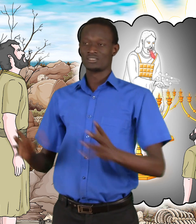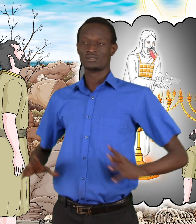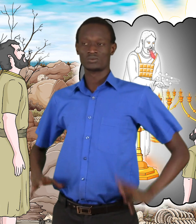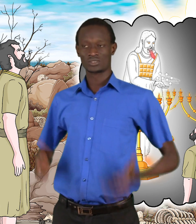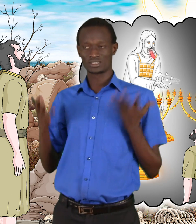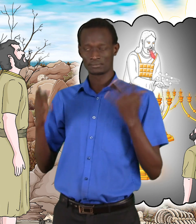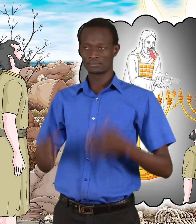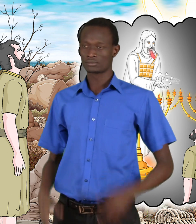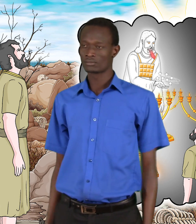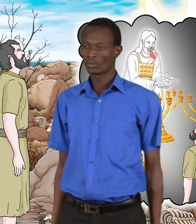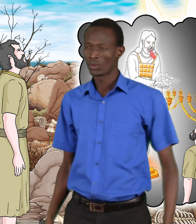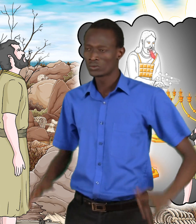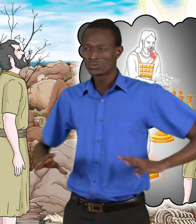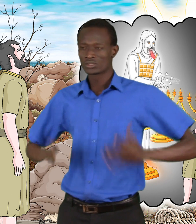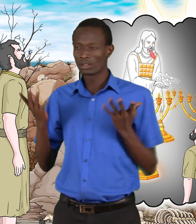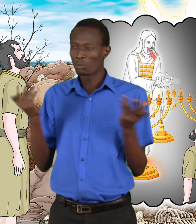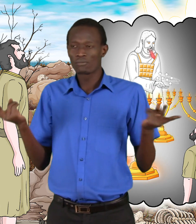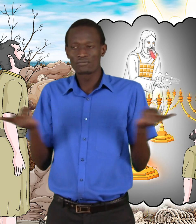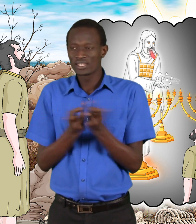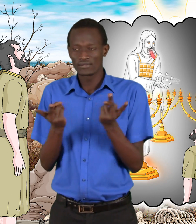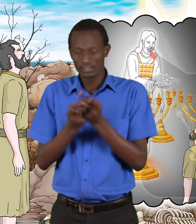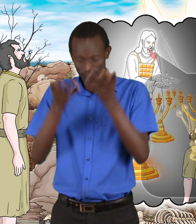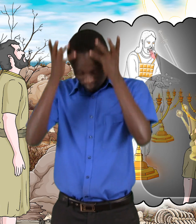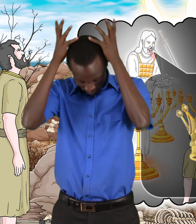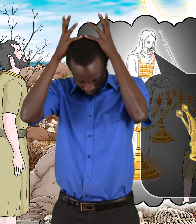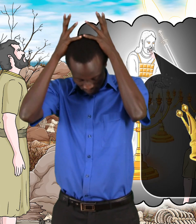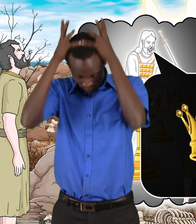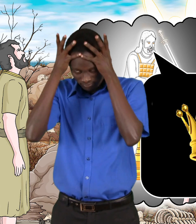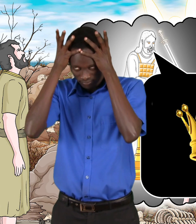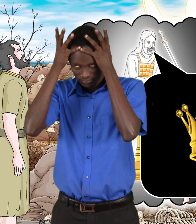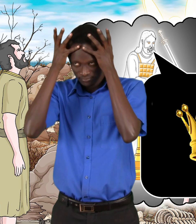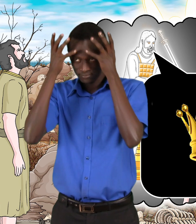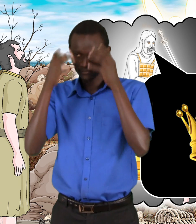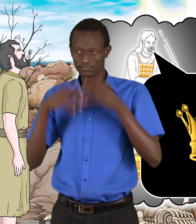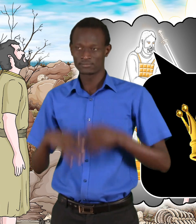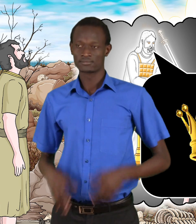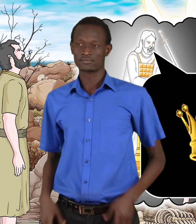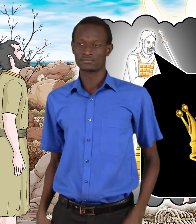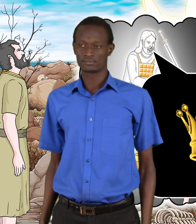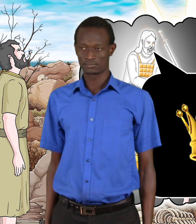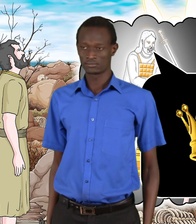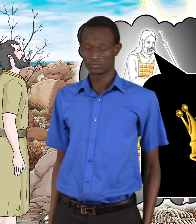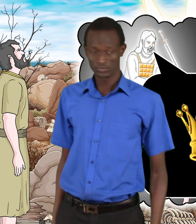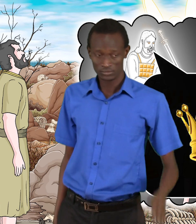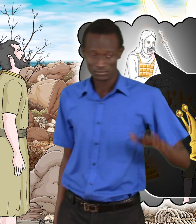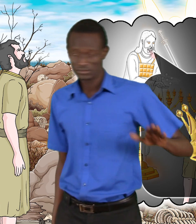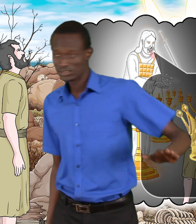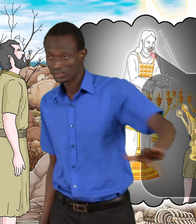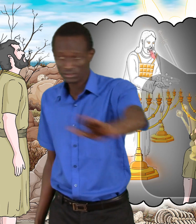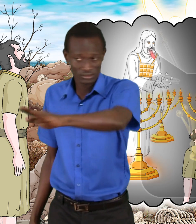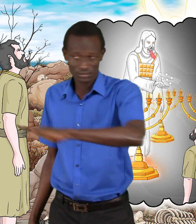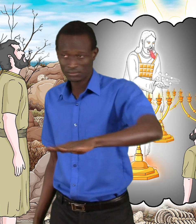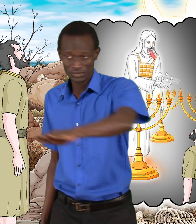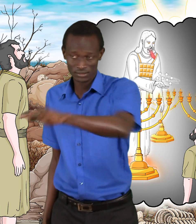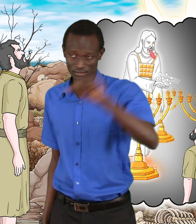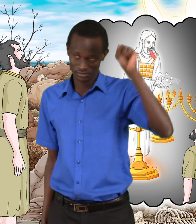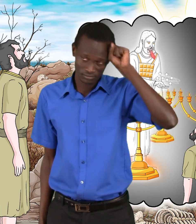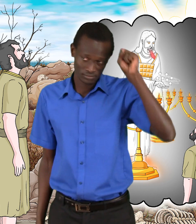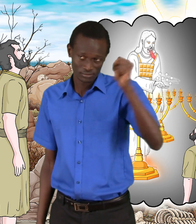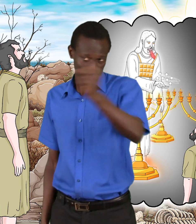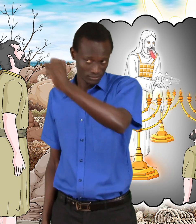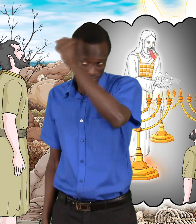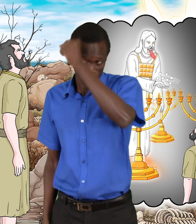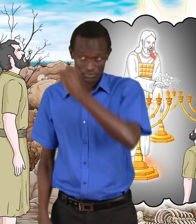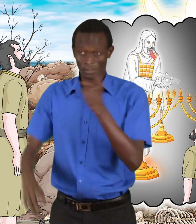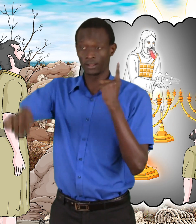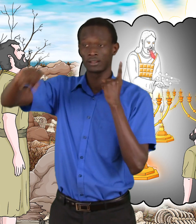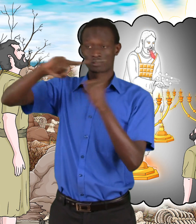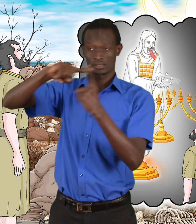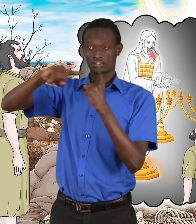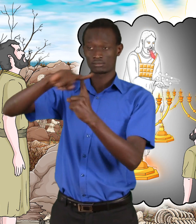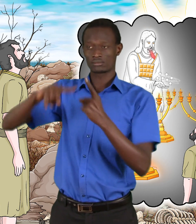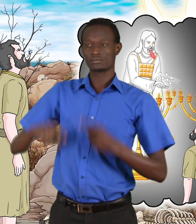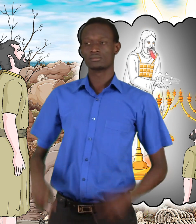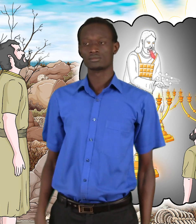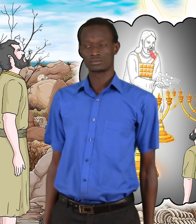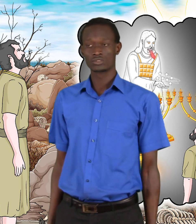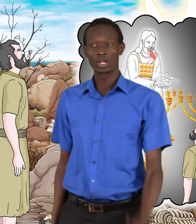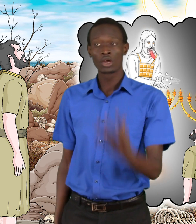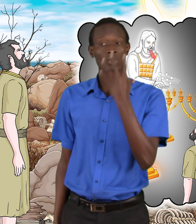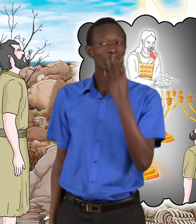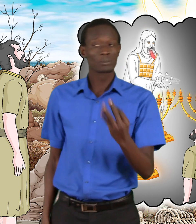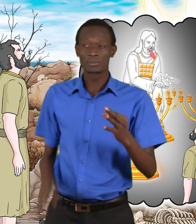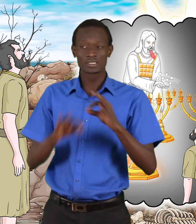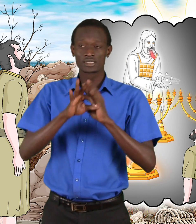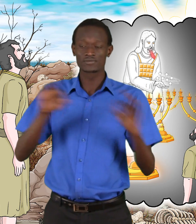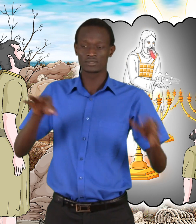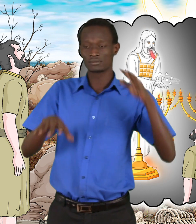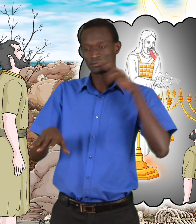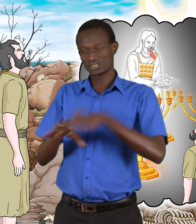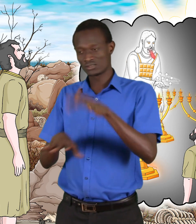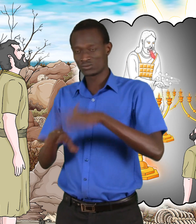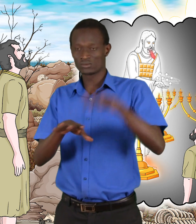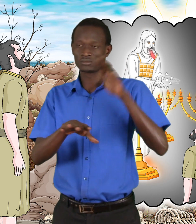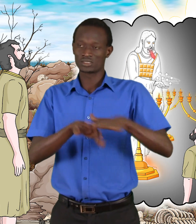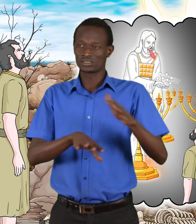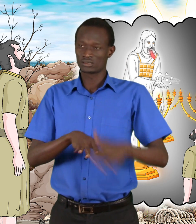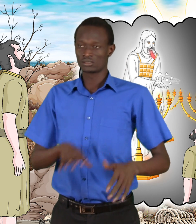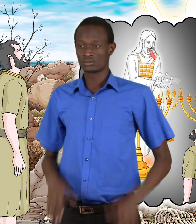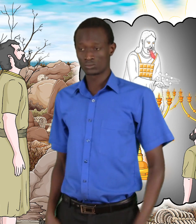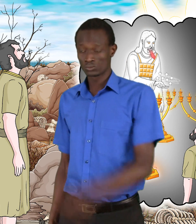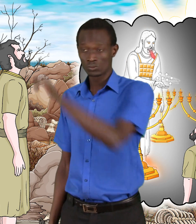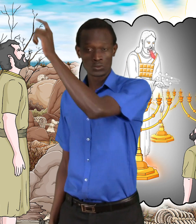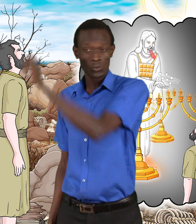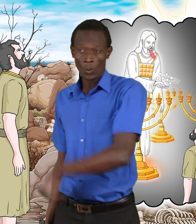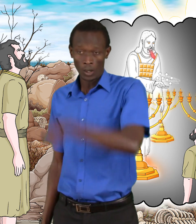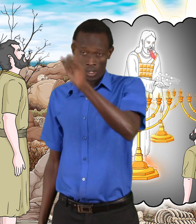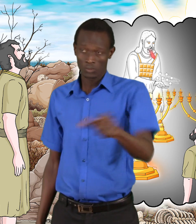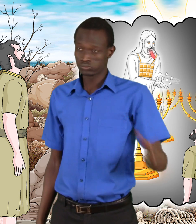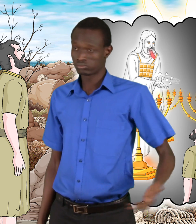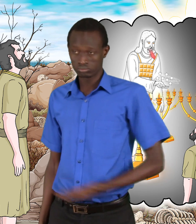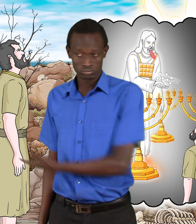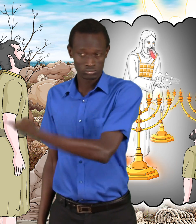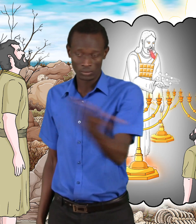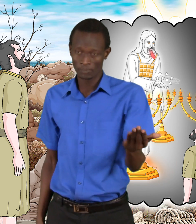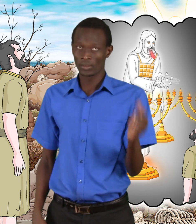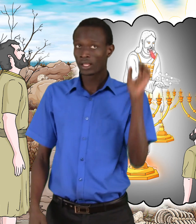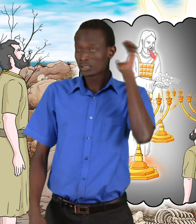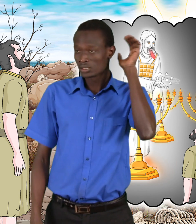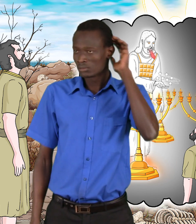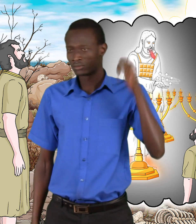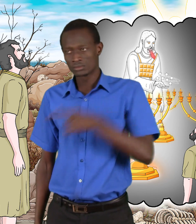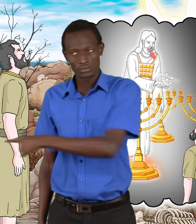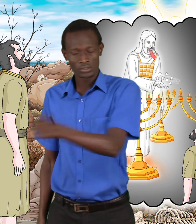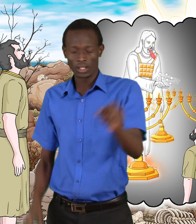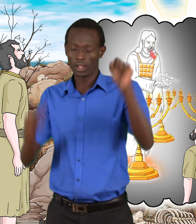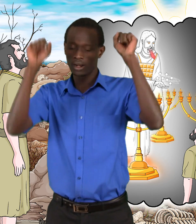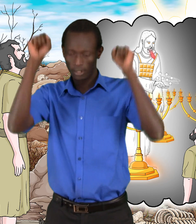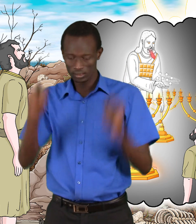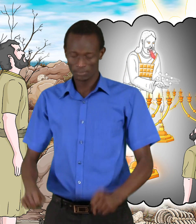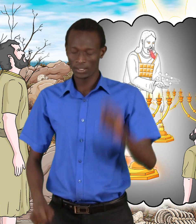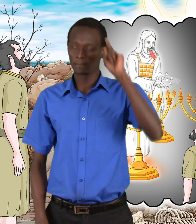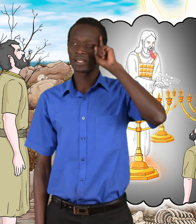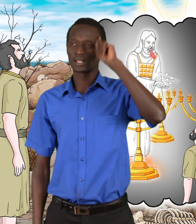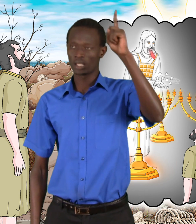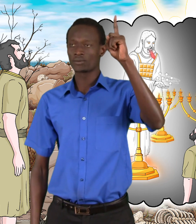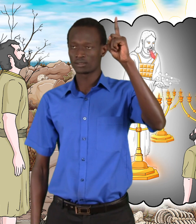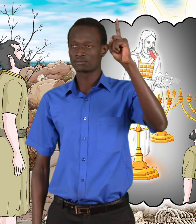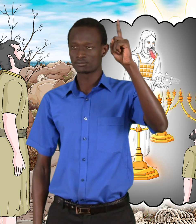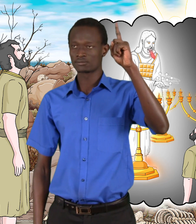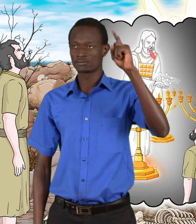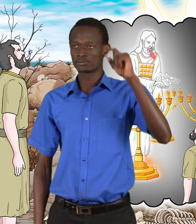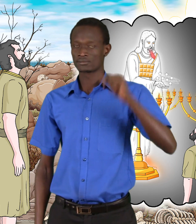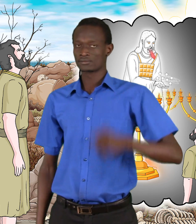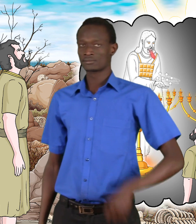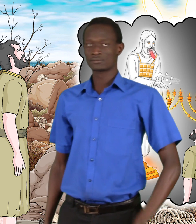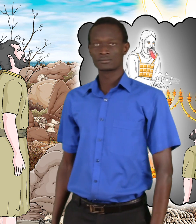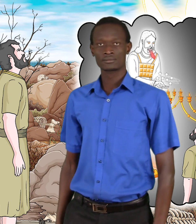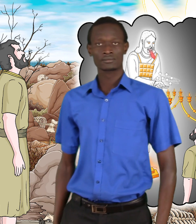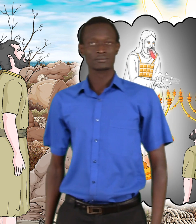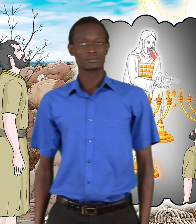Be faithful even unto death, and I will give you the crown of life.